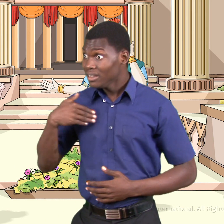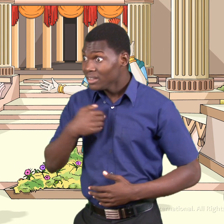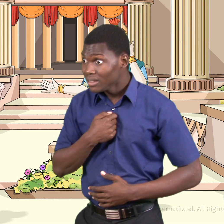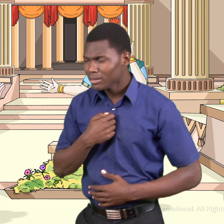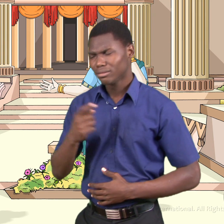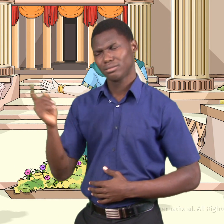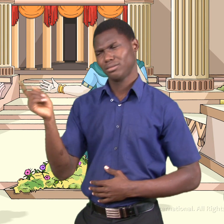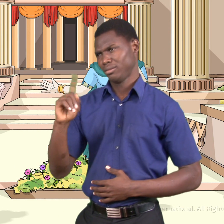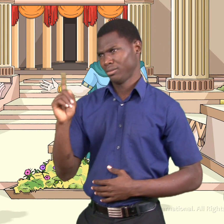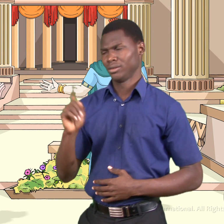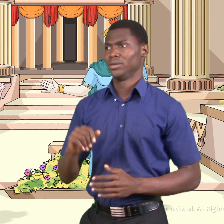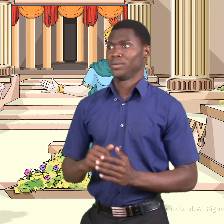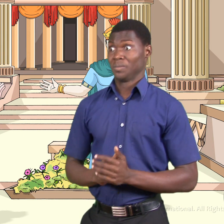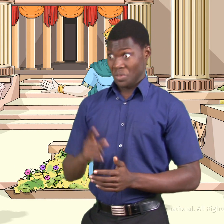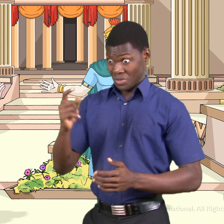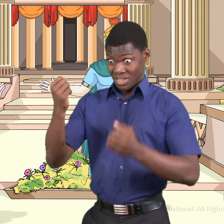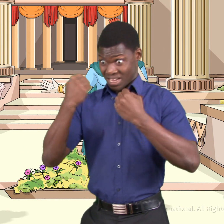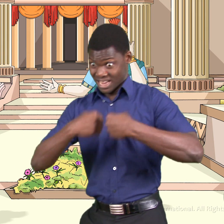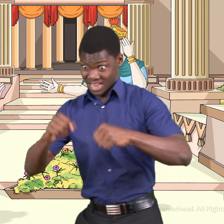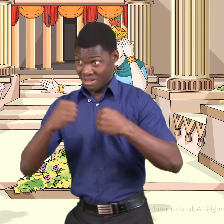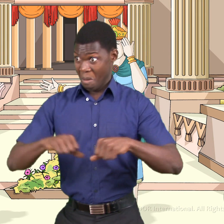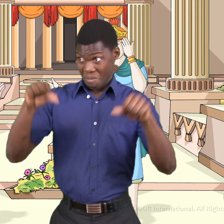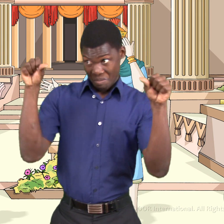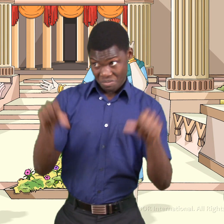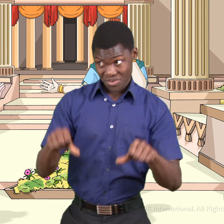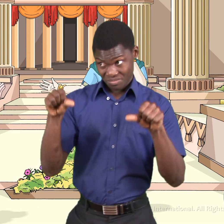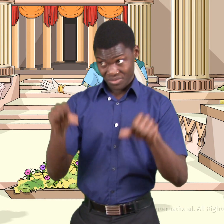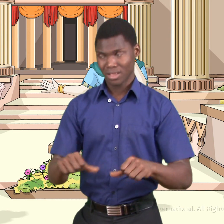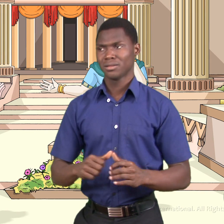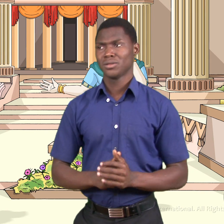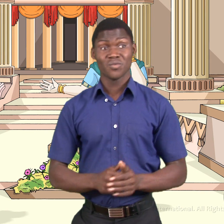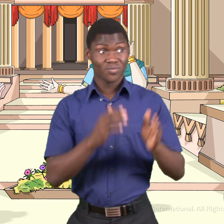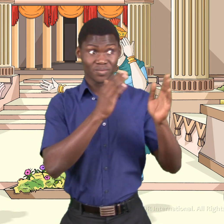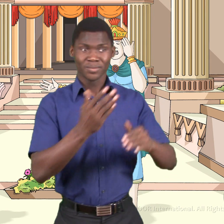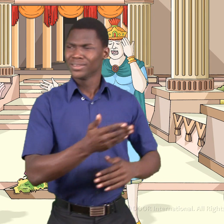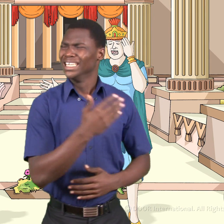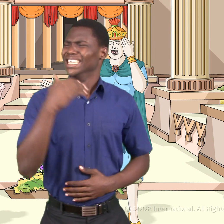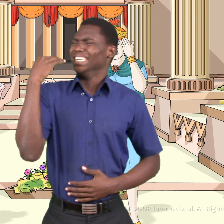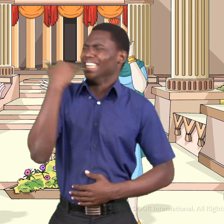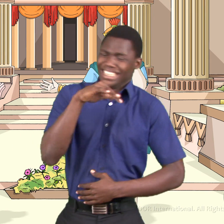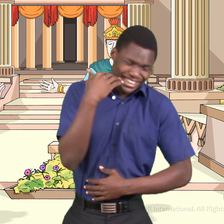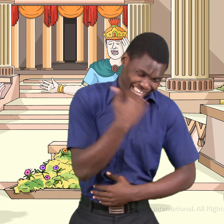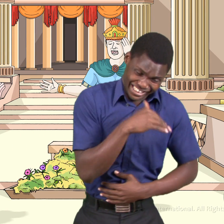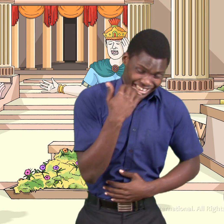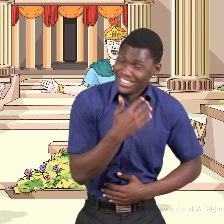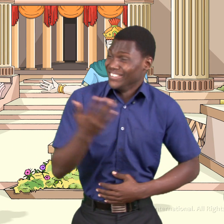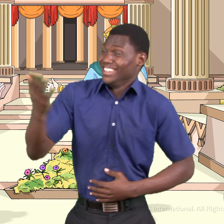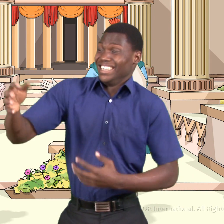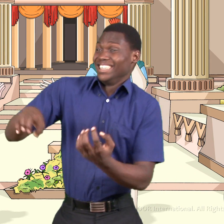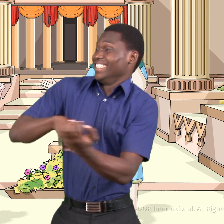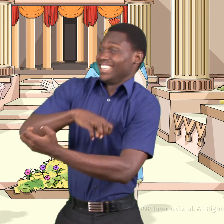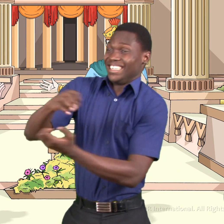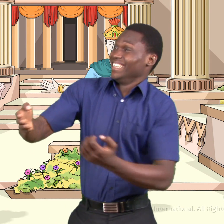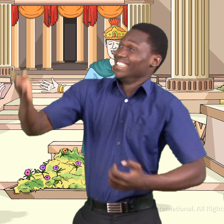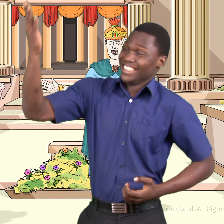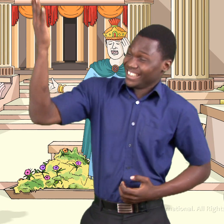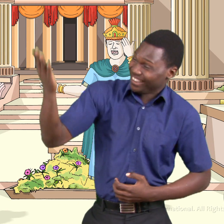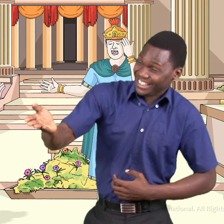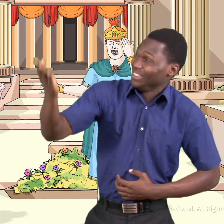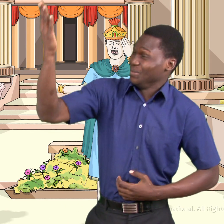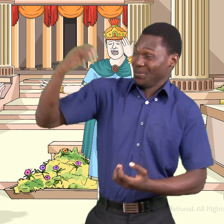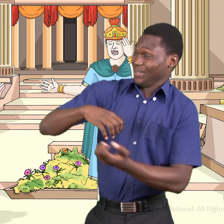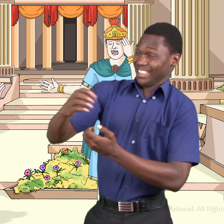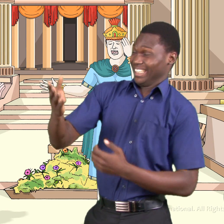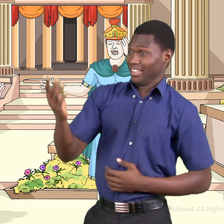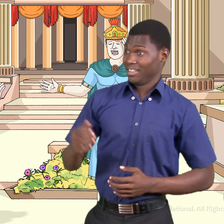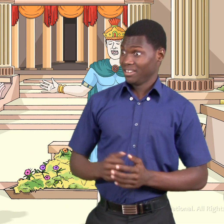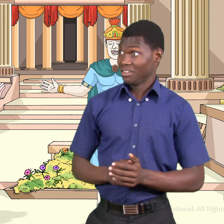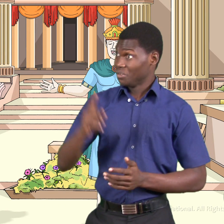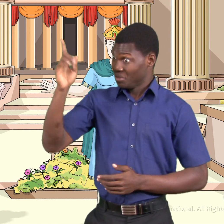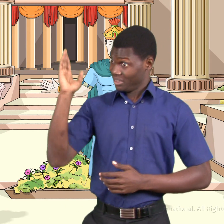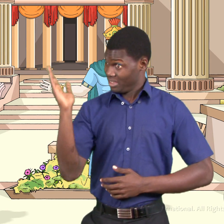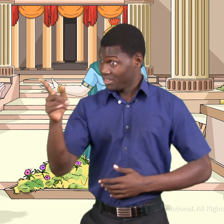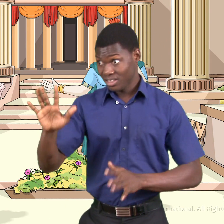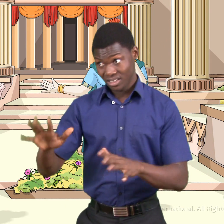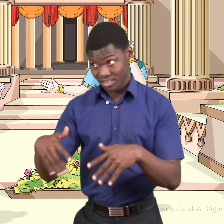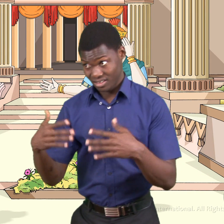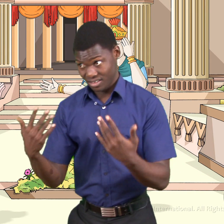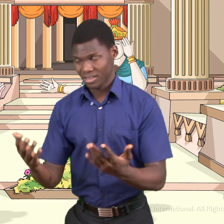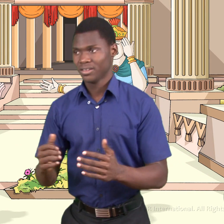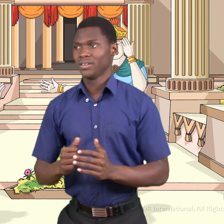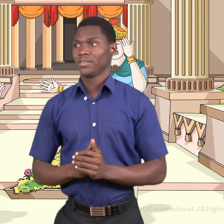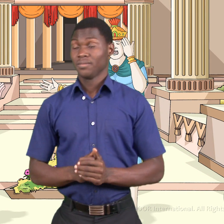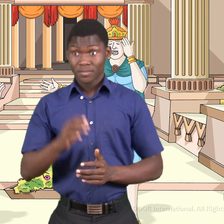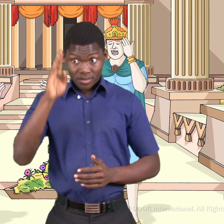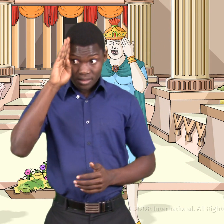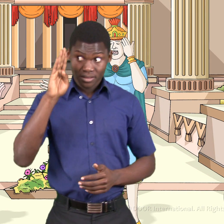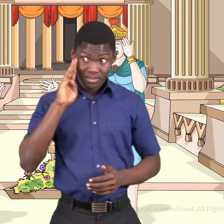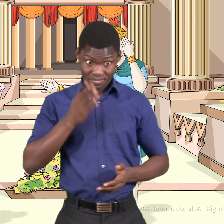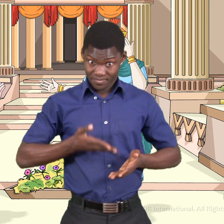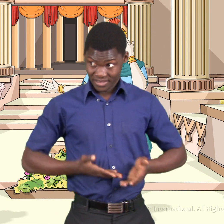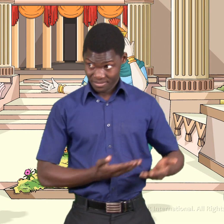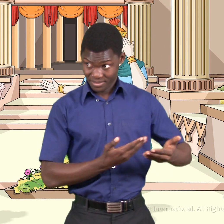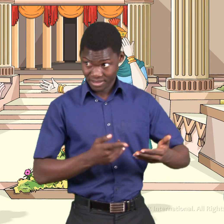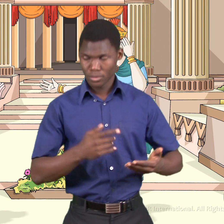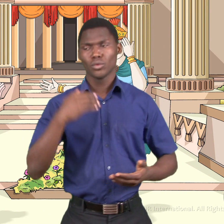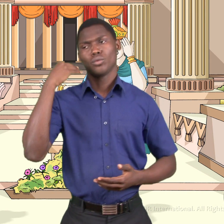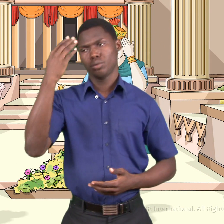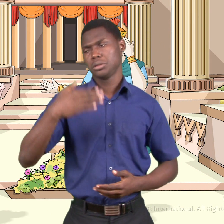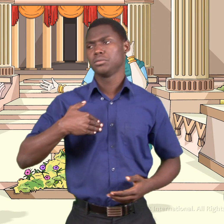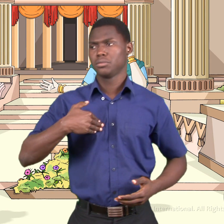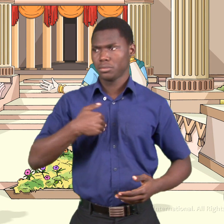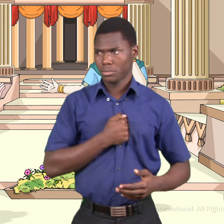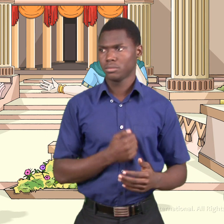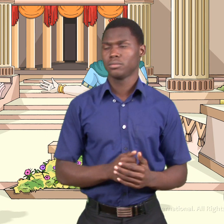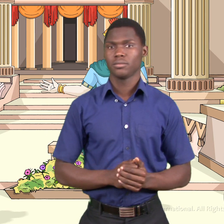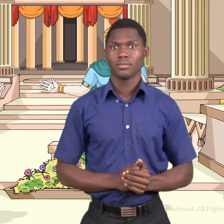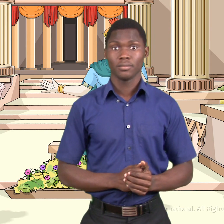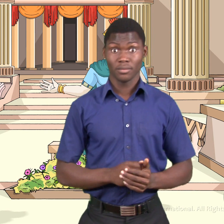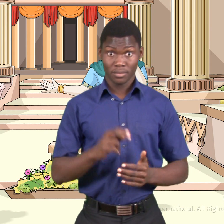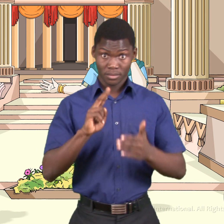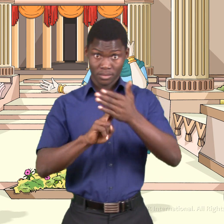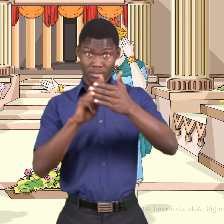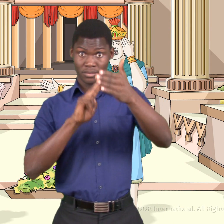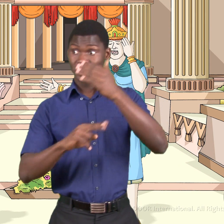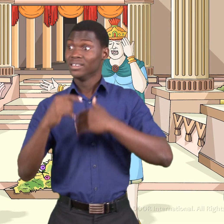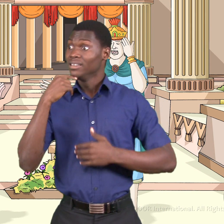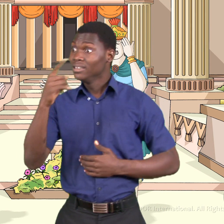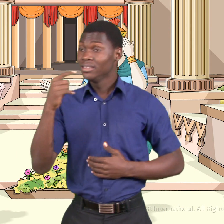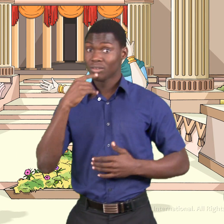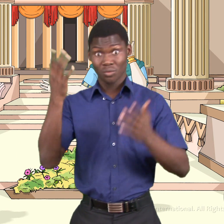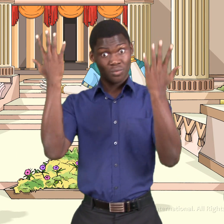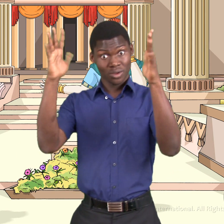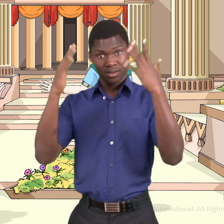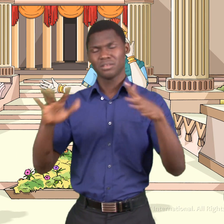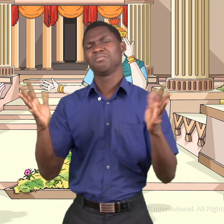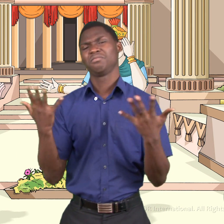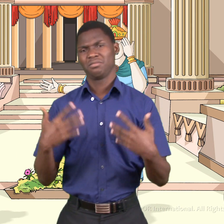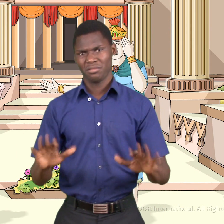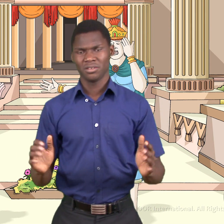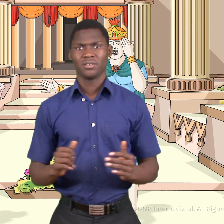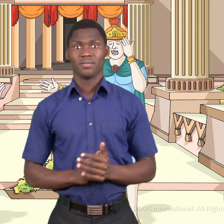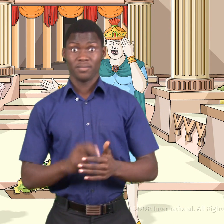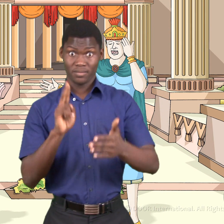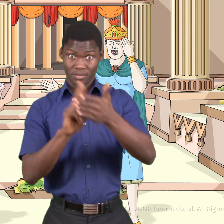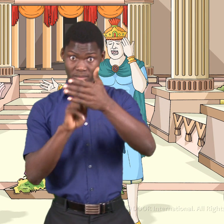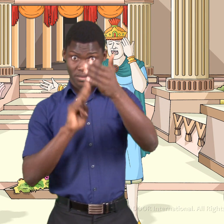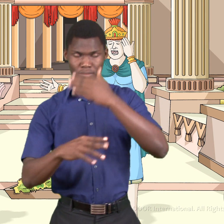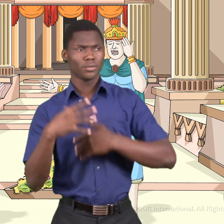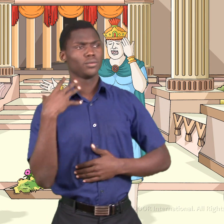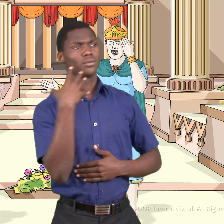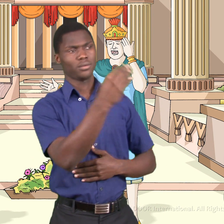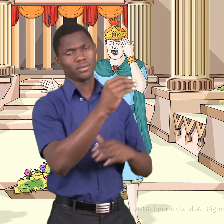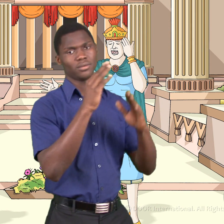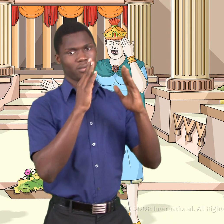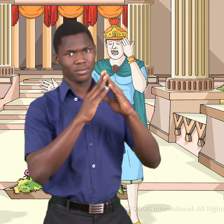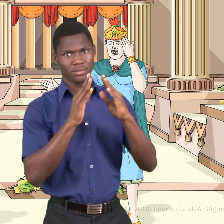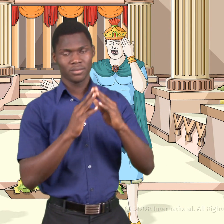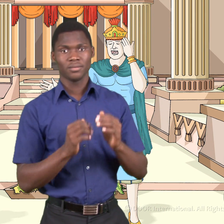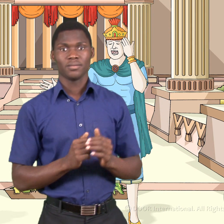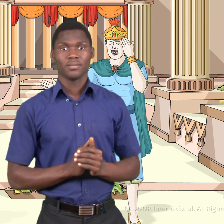Nevertheless, because by this deed you have shown utter contempt for the word of the LORD, the son born to you will surely die.”